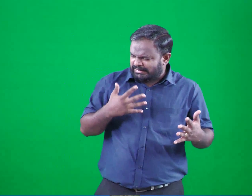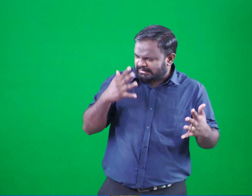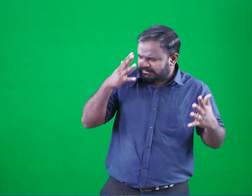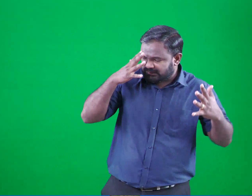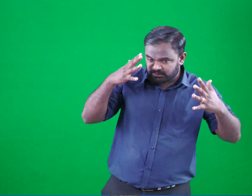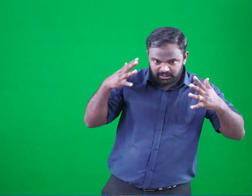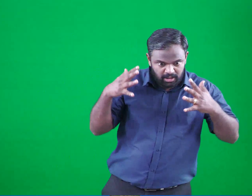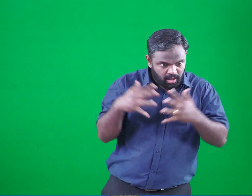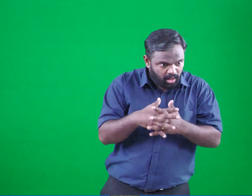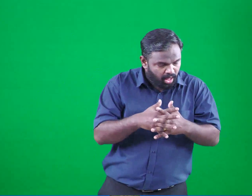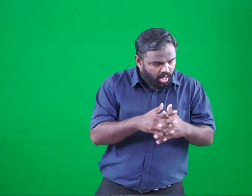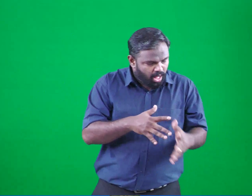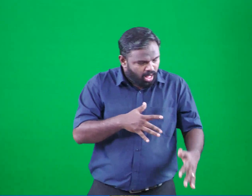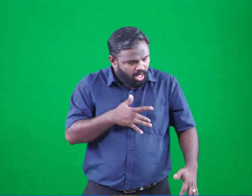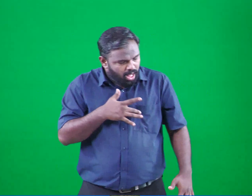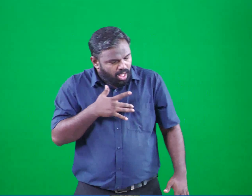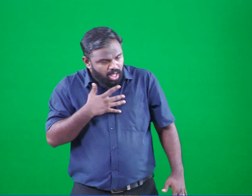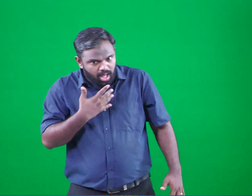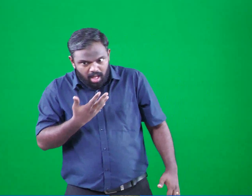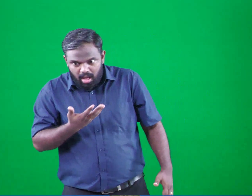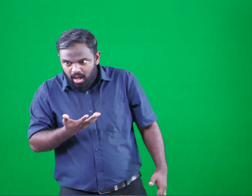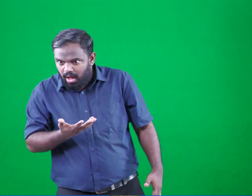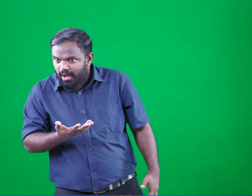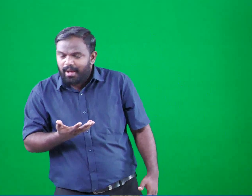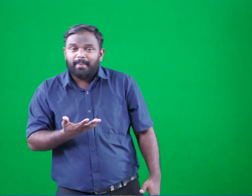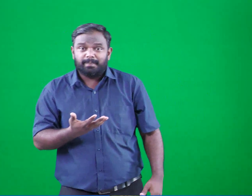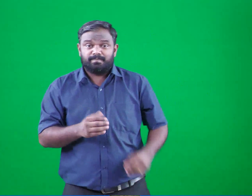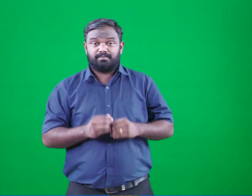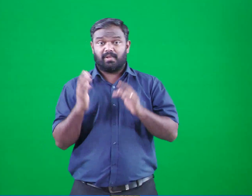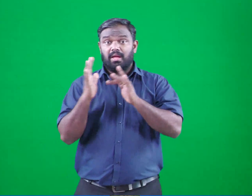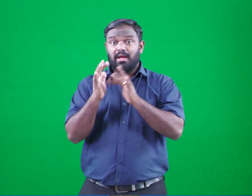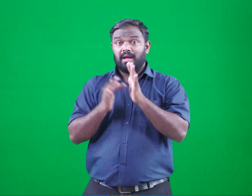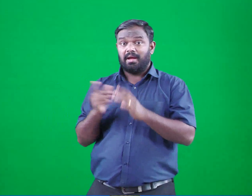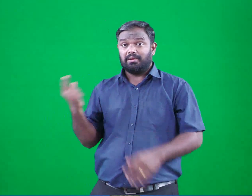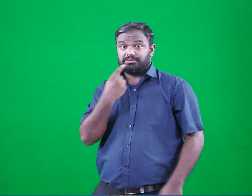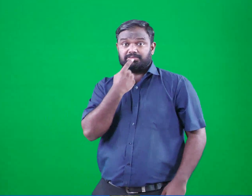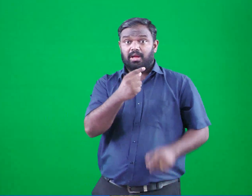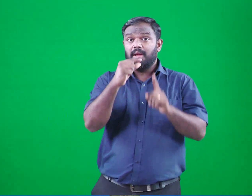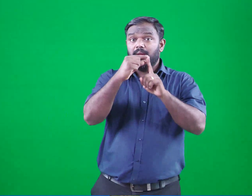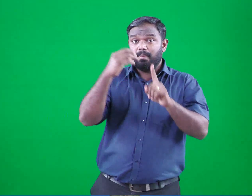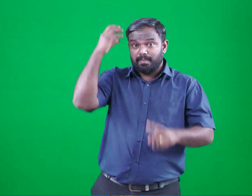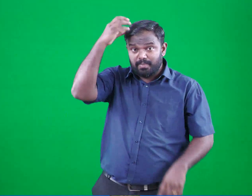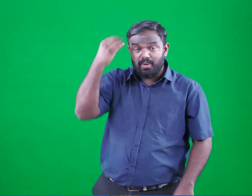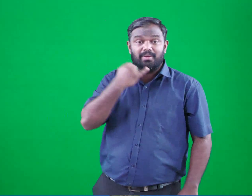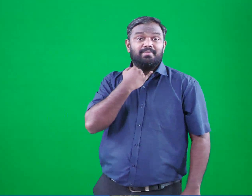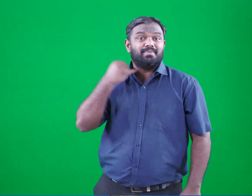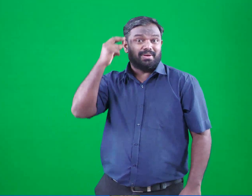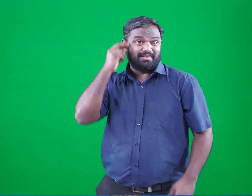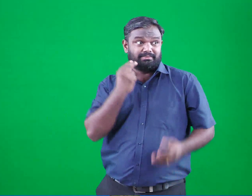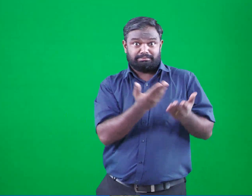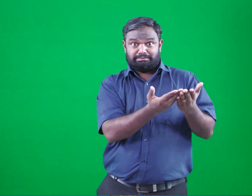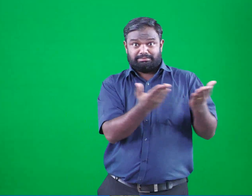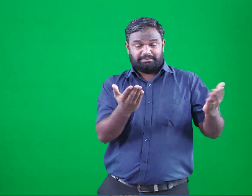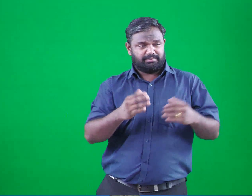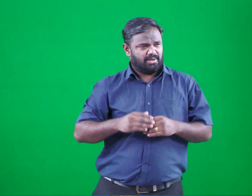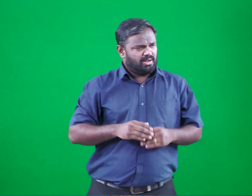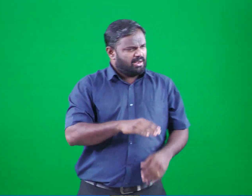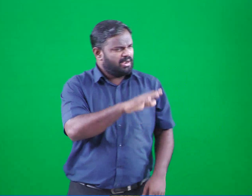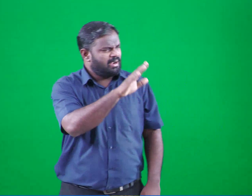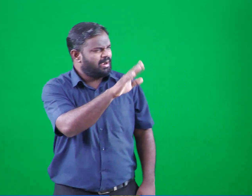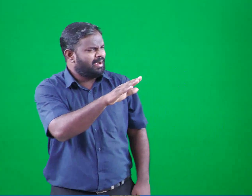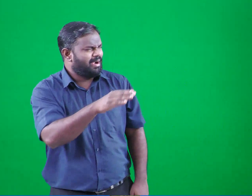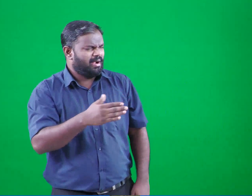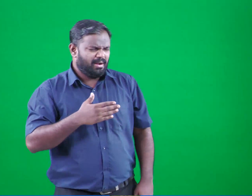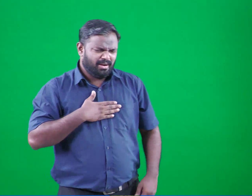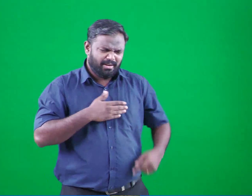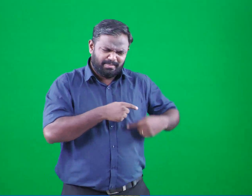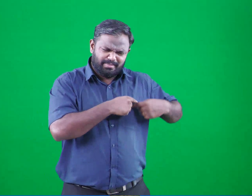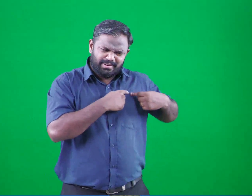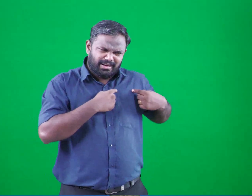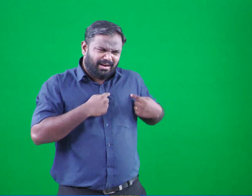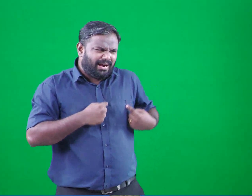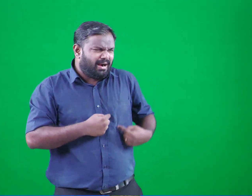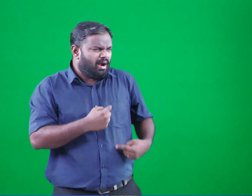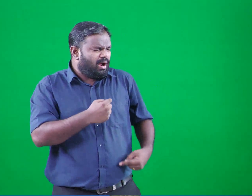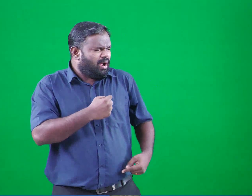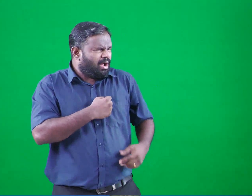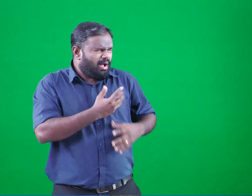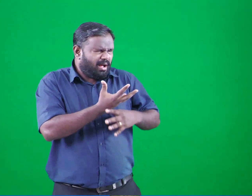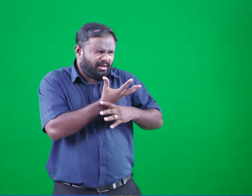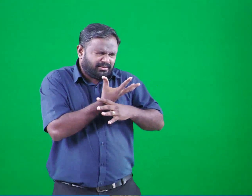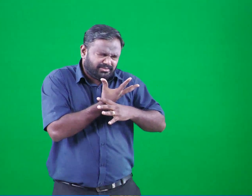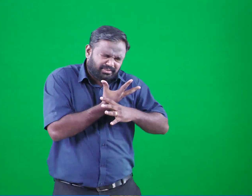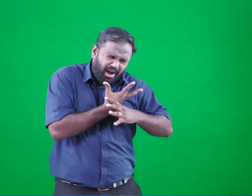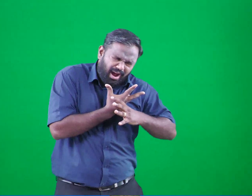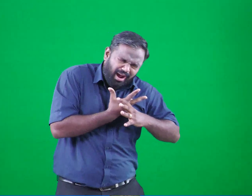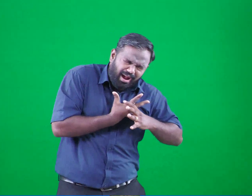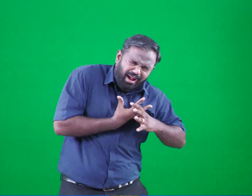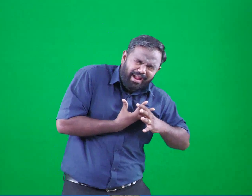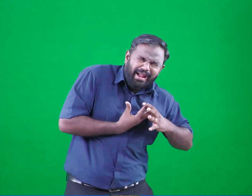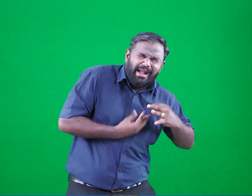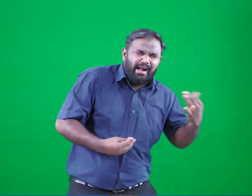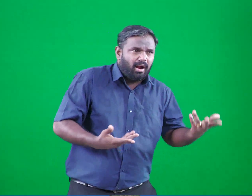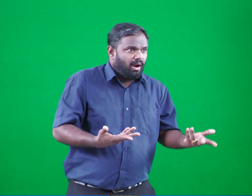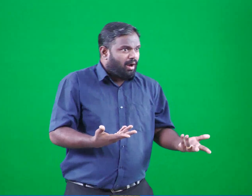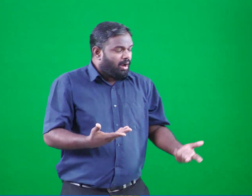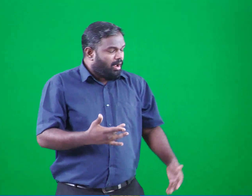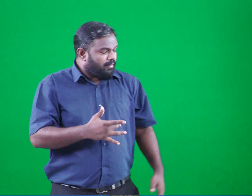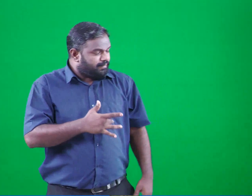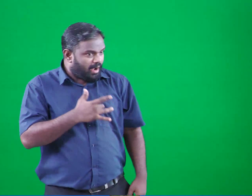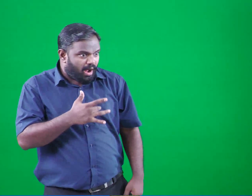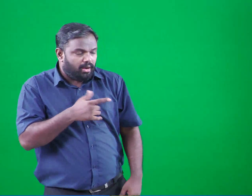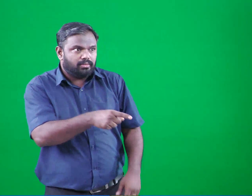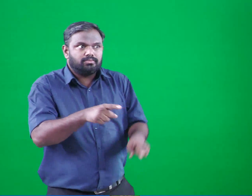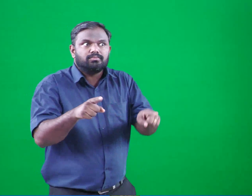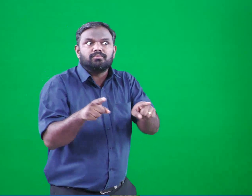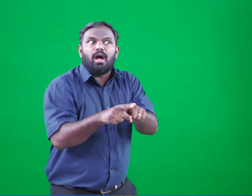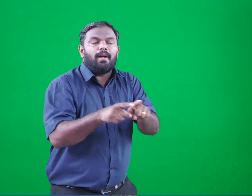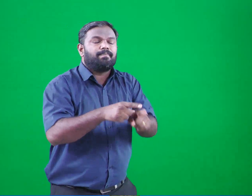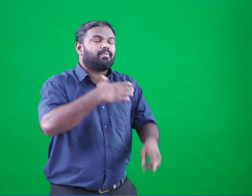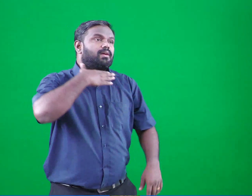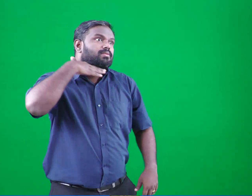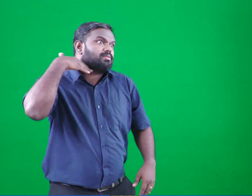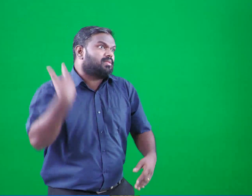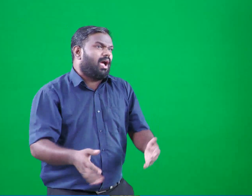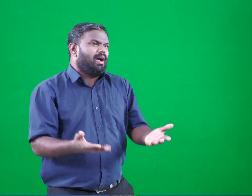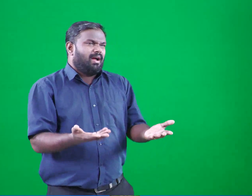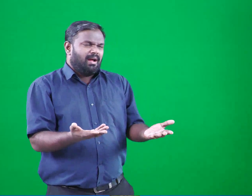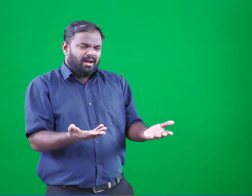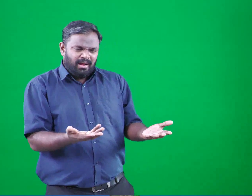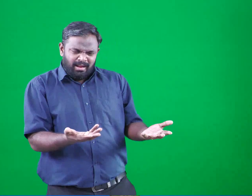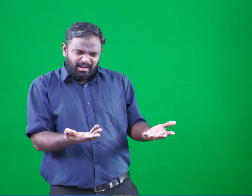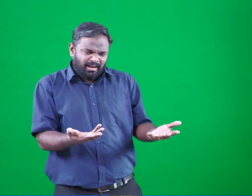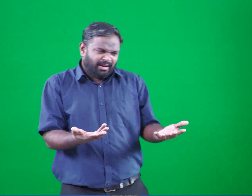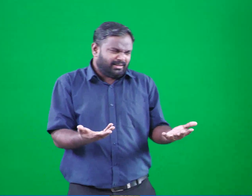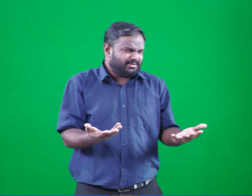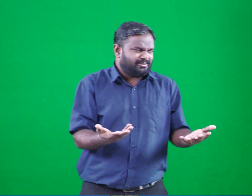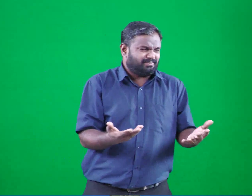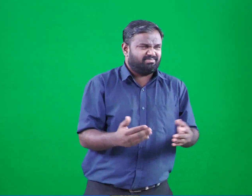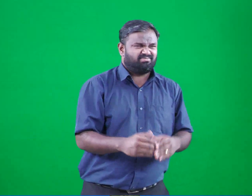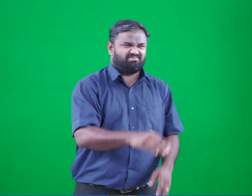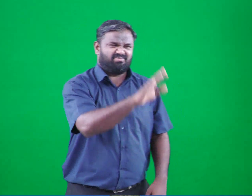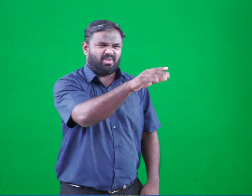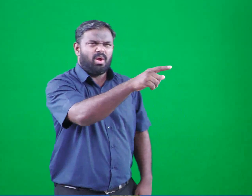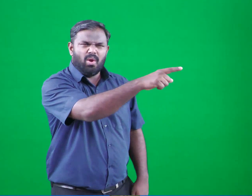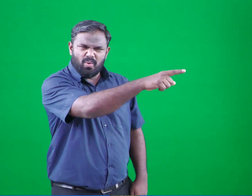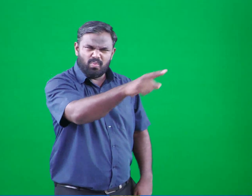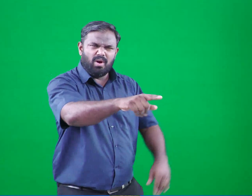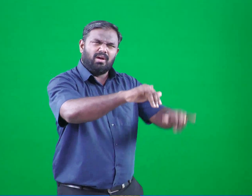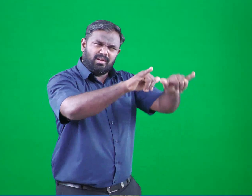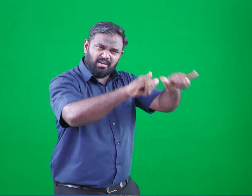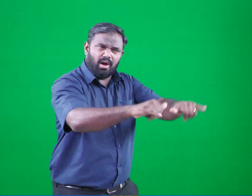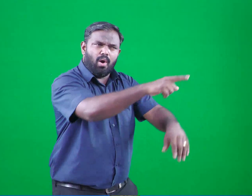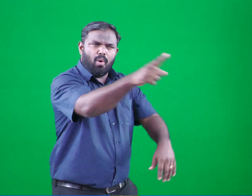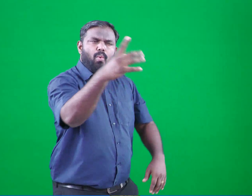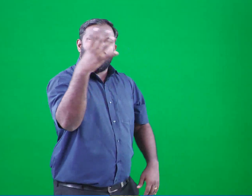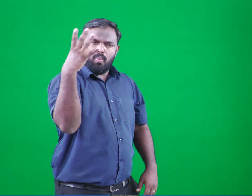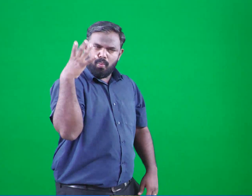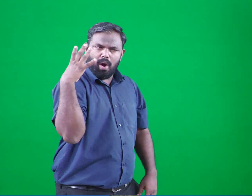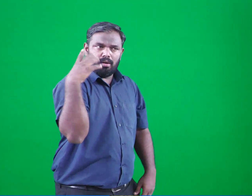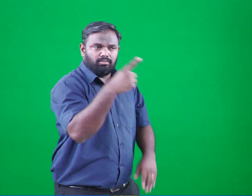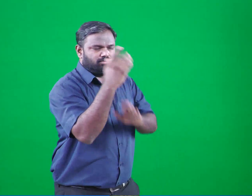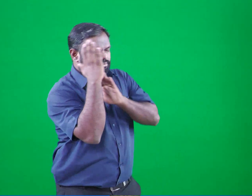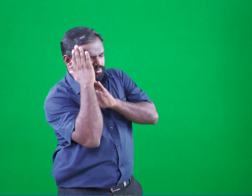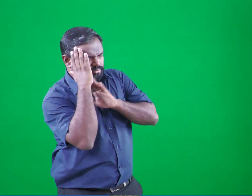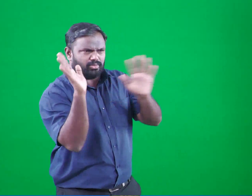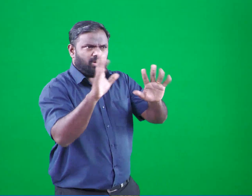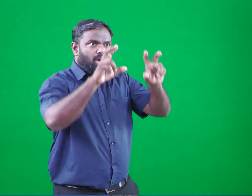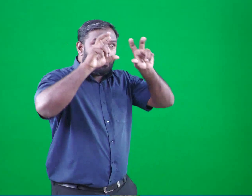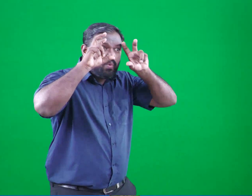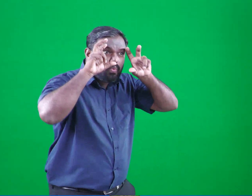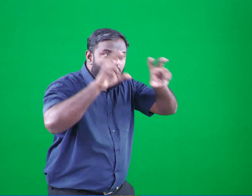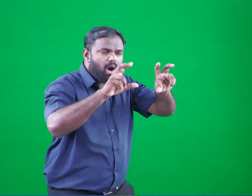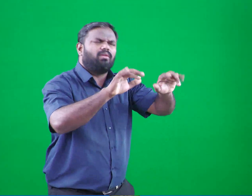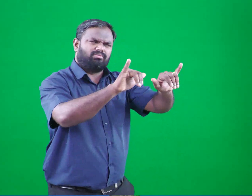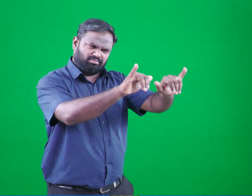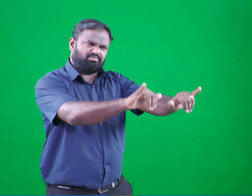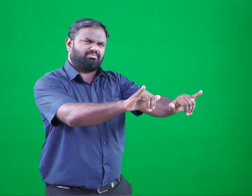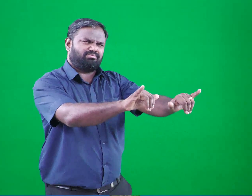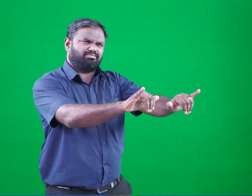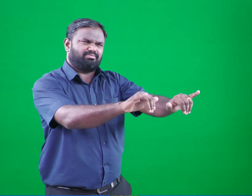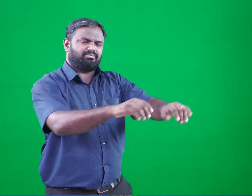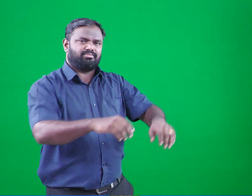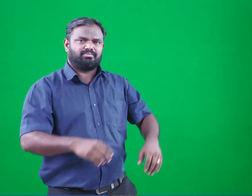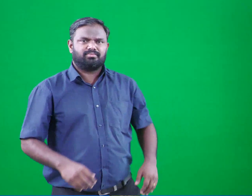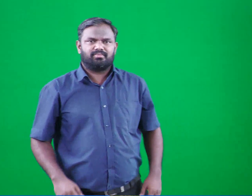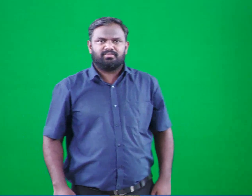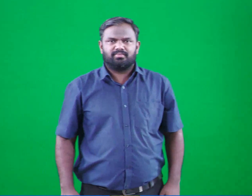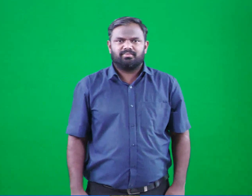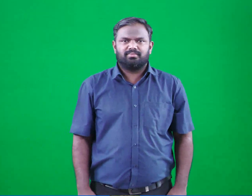Then He said to them, "My soul is consumed with sorrow to the point of death.